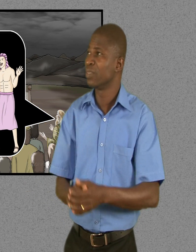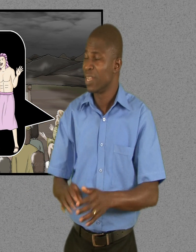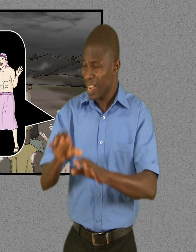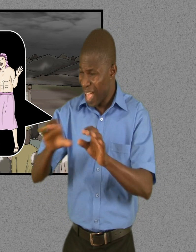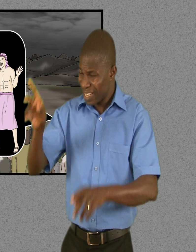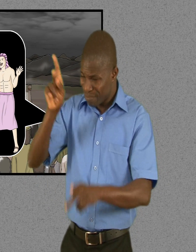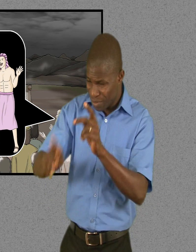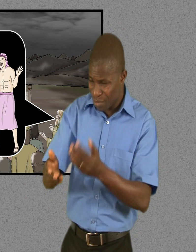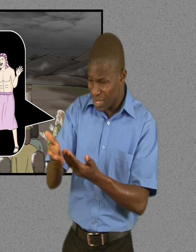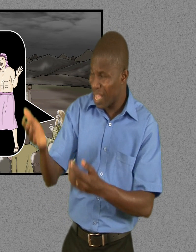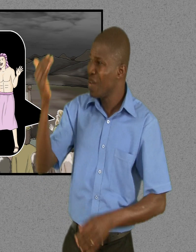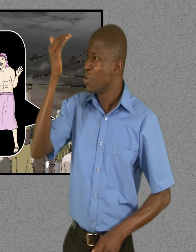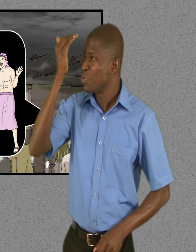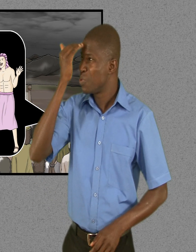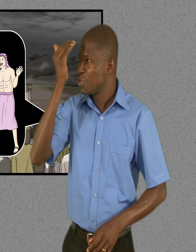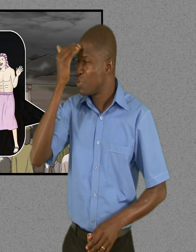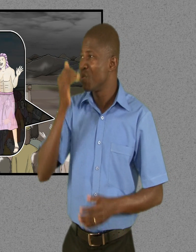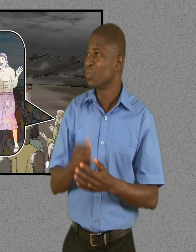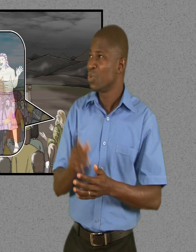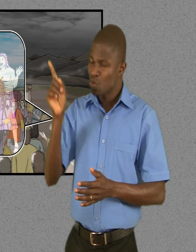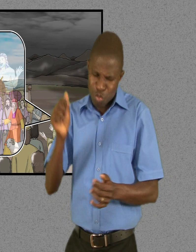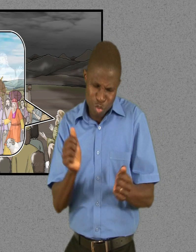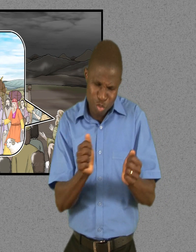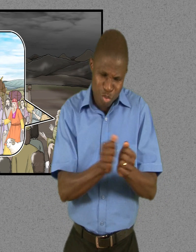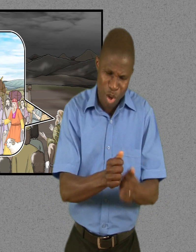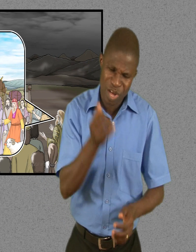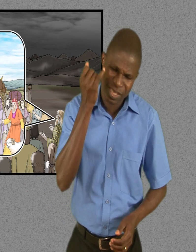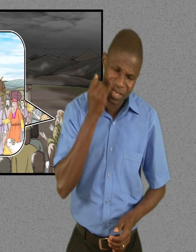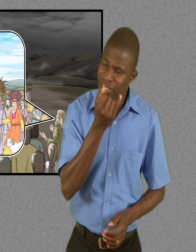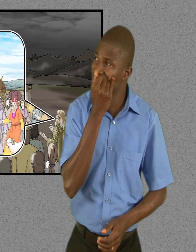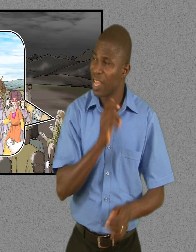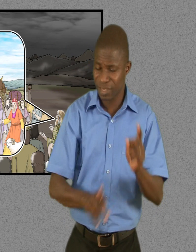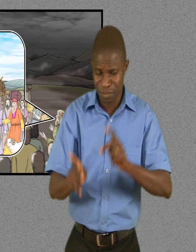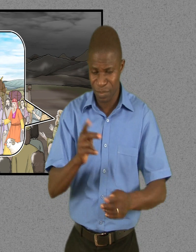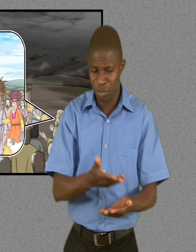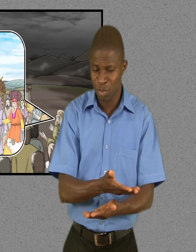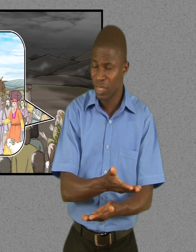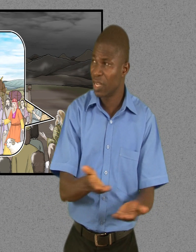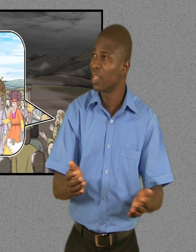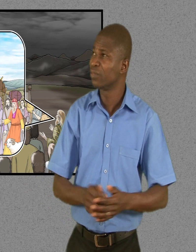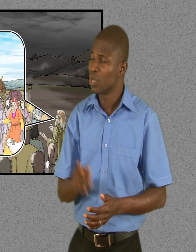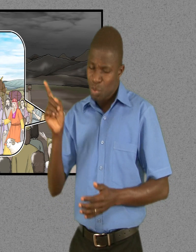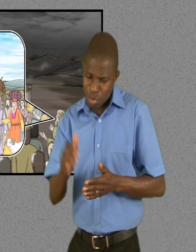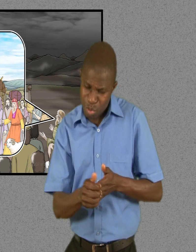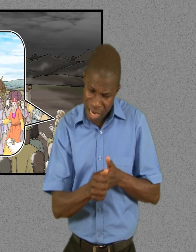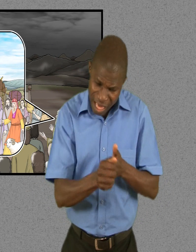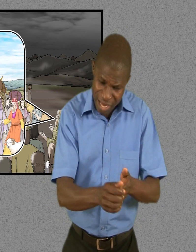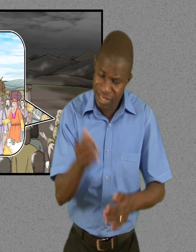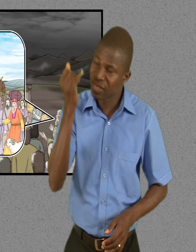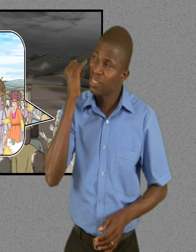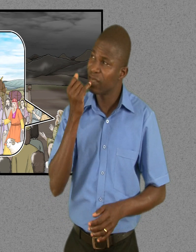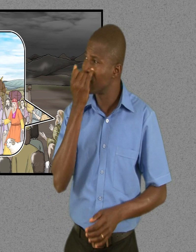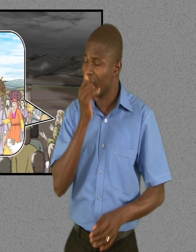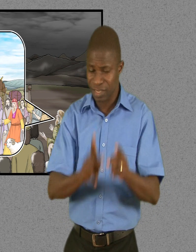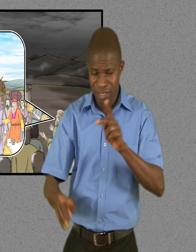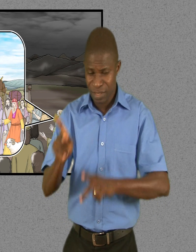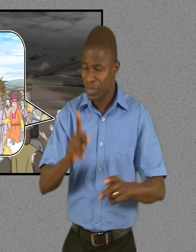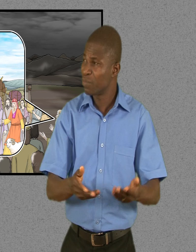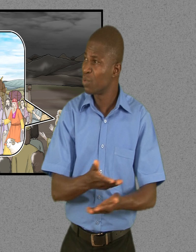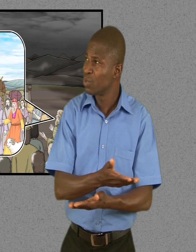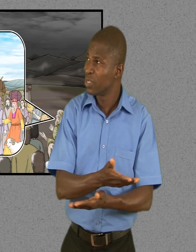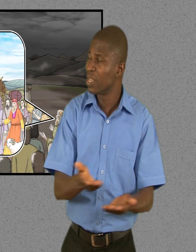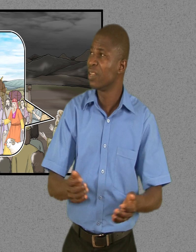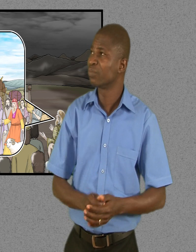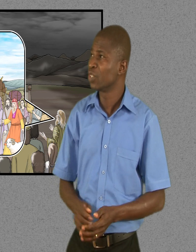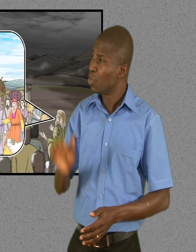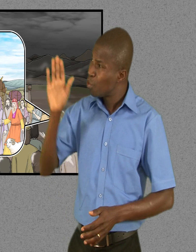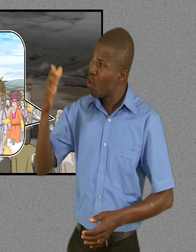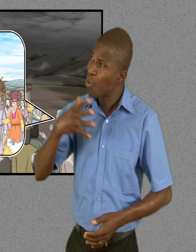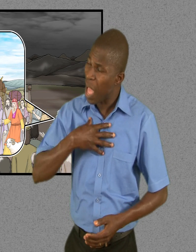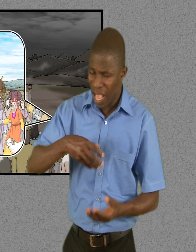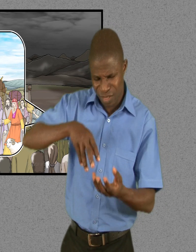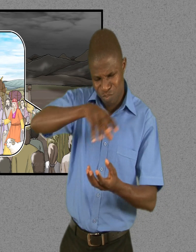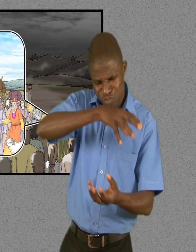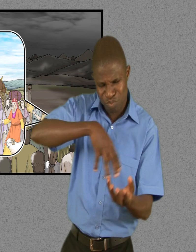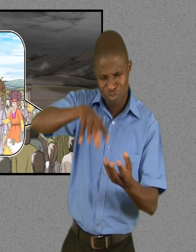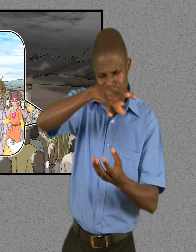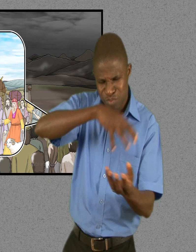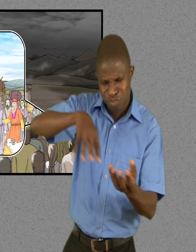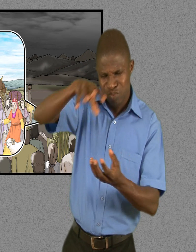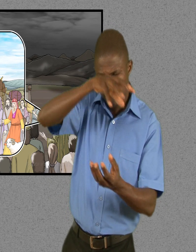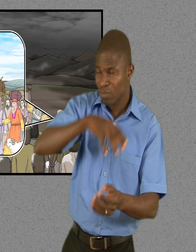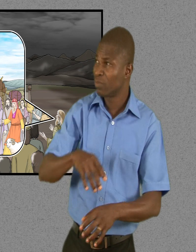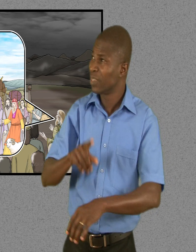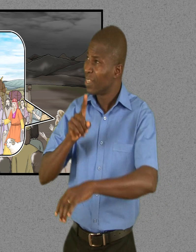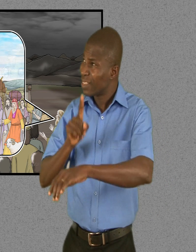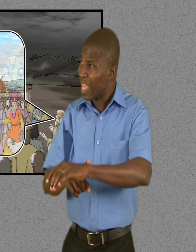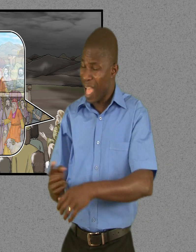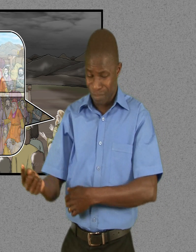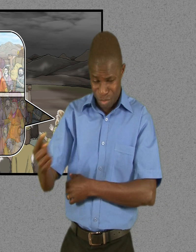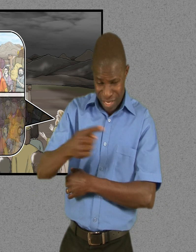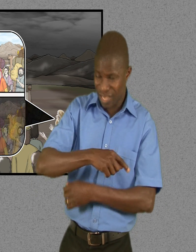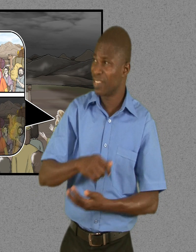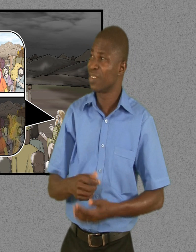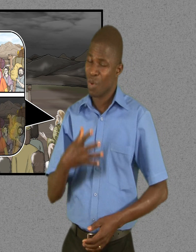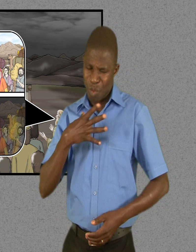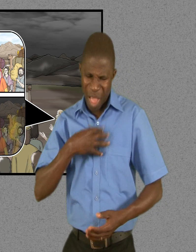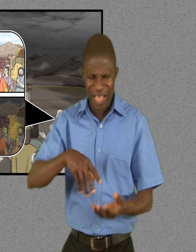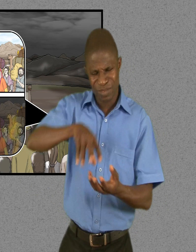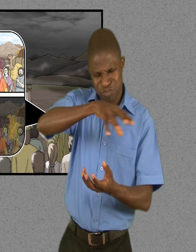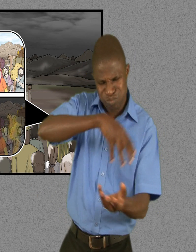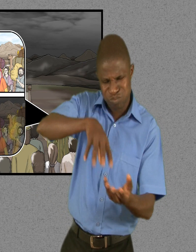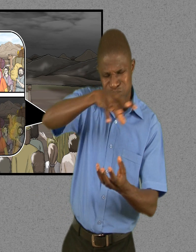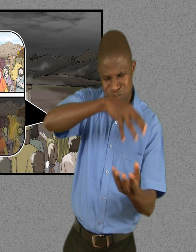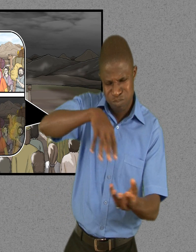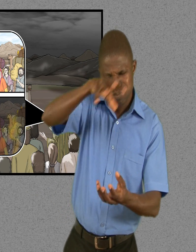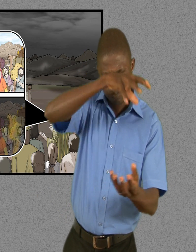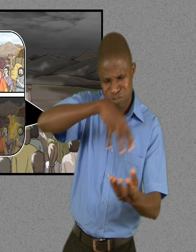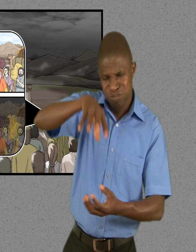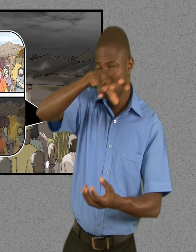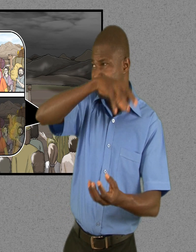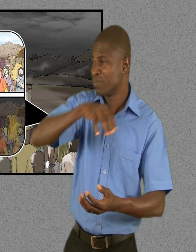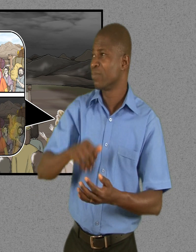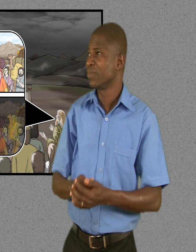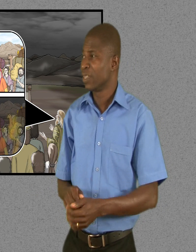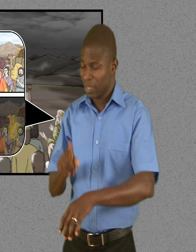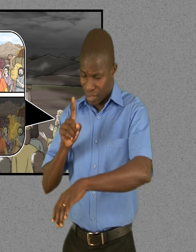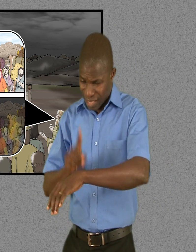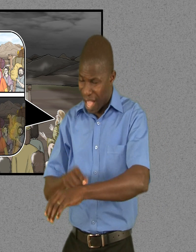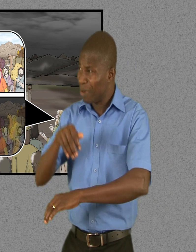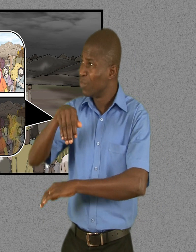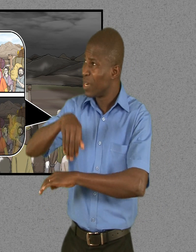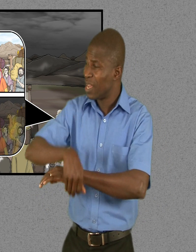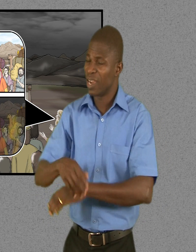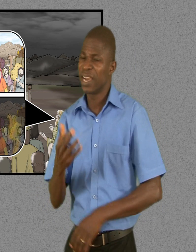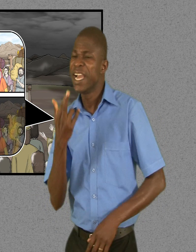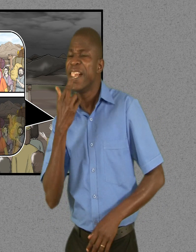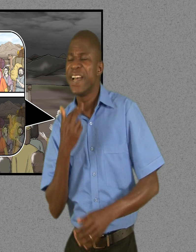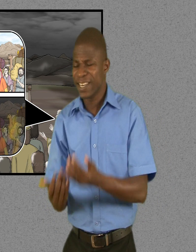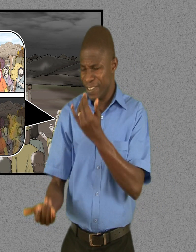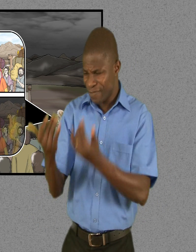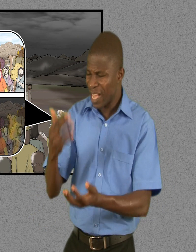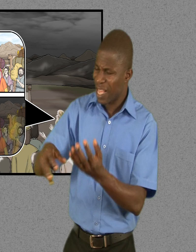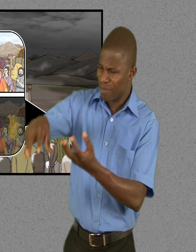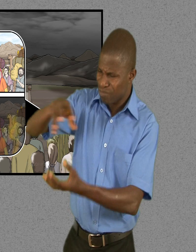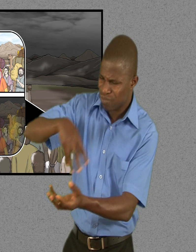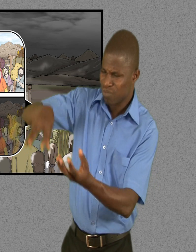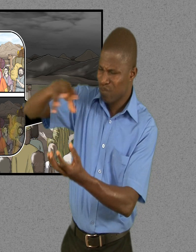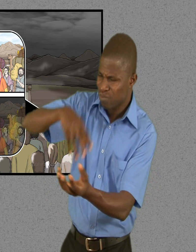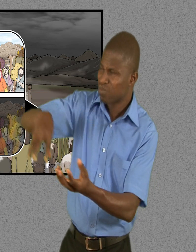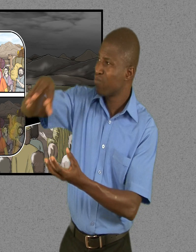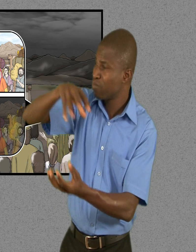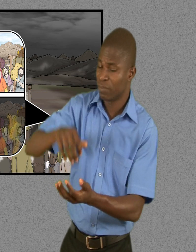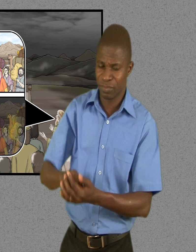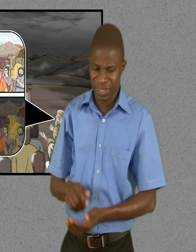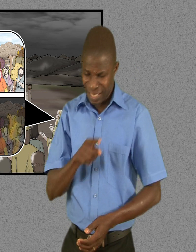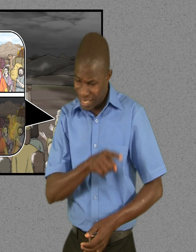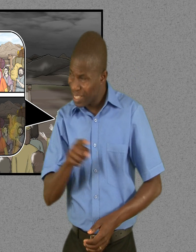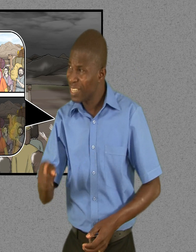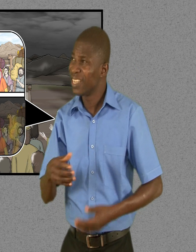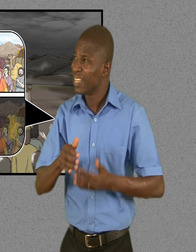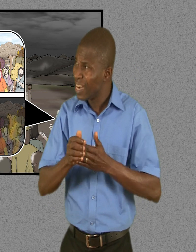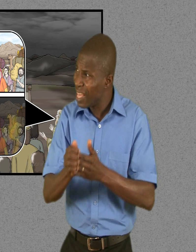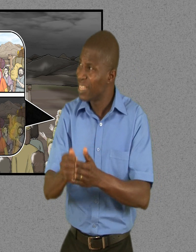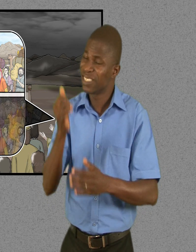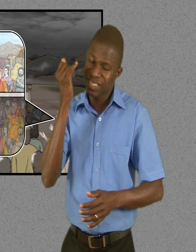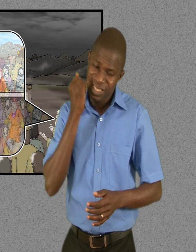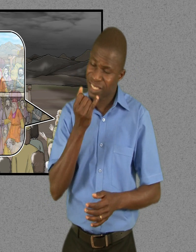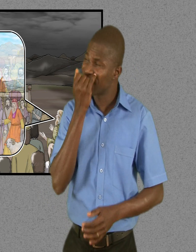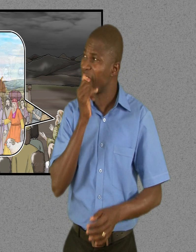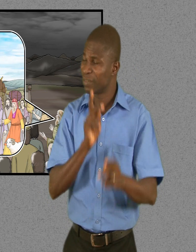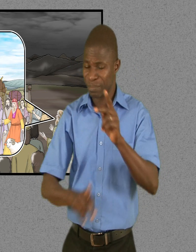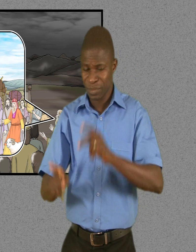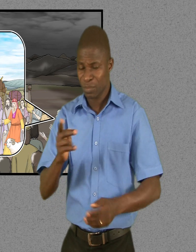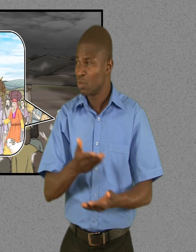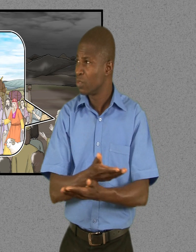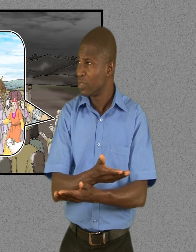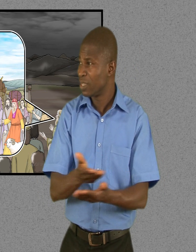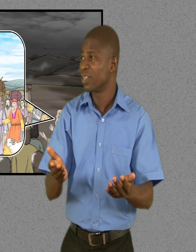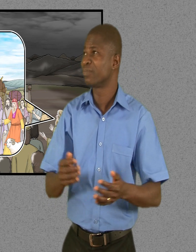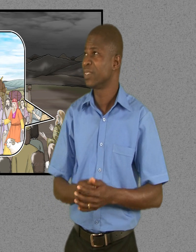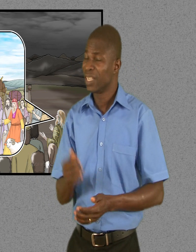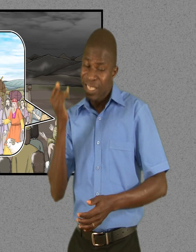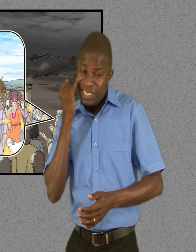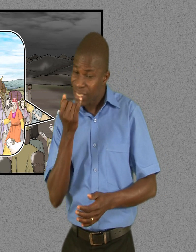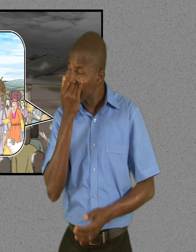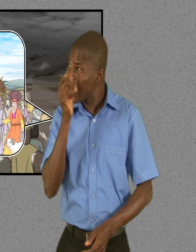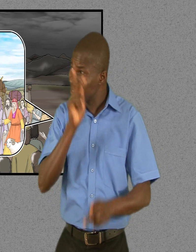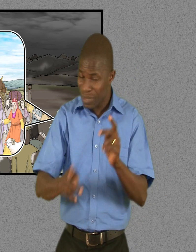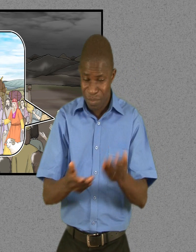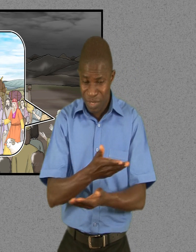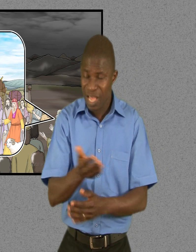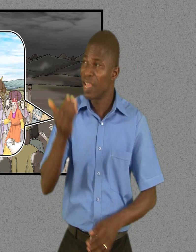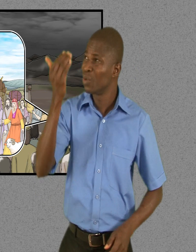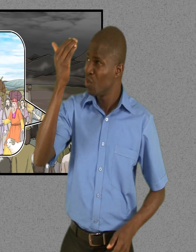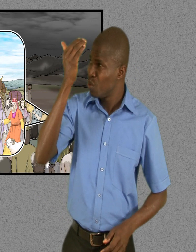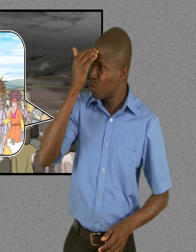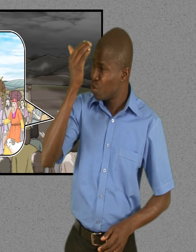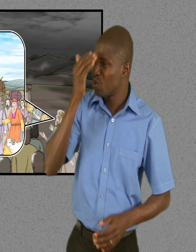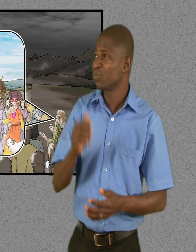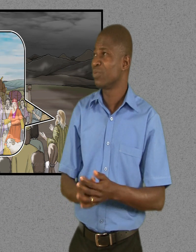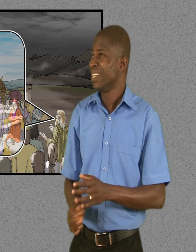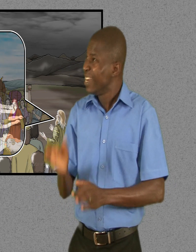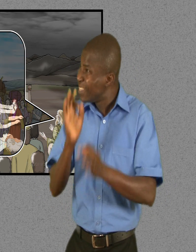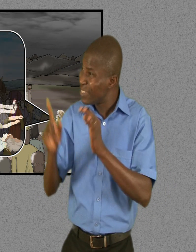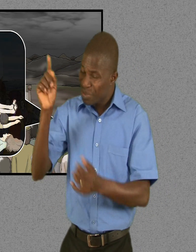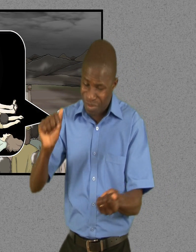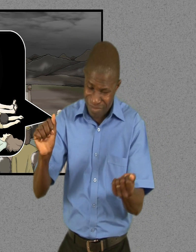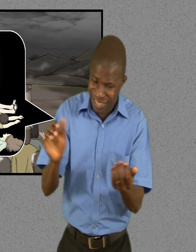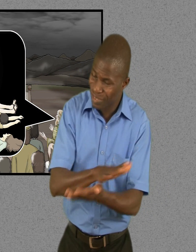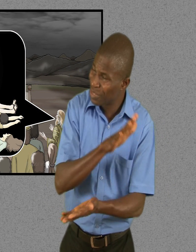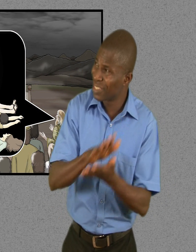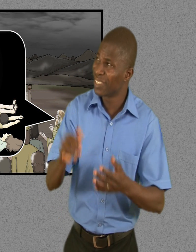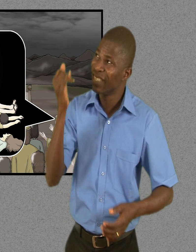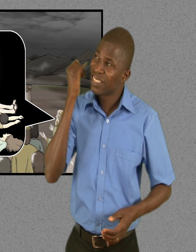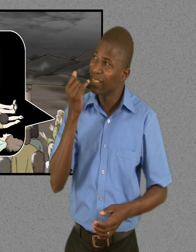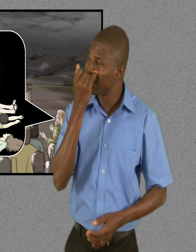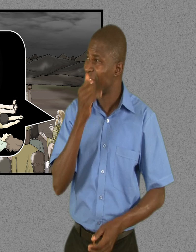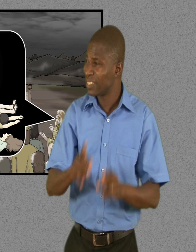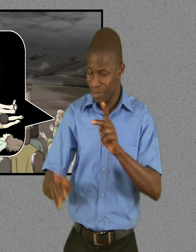They have already heard that You, O LORD, are in the midst of this people, that You, O LORD, have been seen face to face, that Your cloud stands over them, and that You go before them in a pillar of cloud by day and a pillar of fire by night.